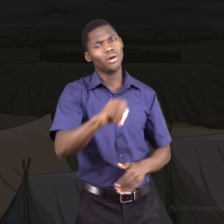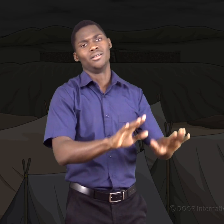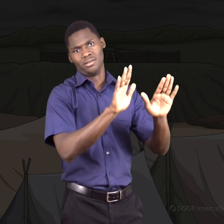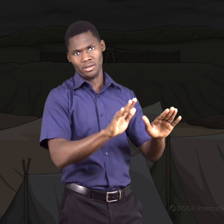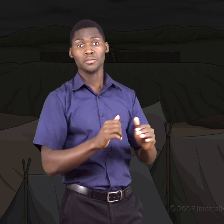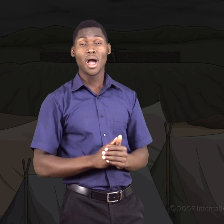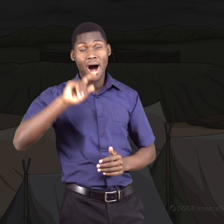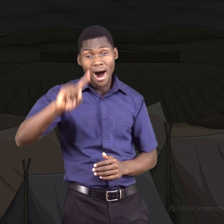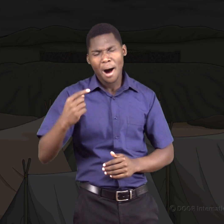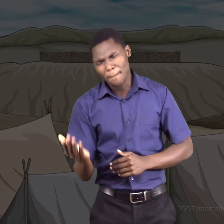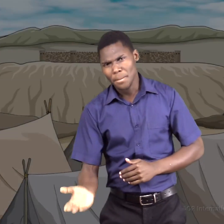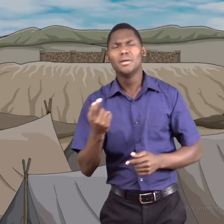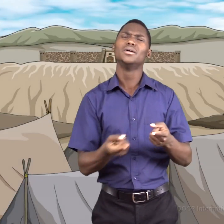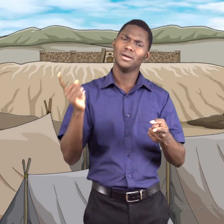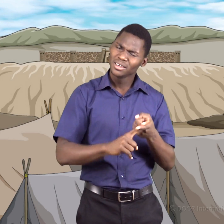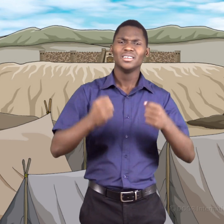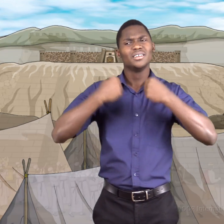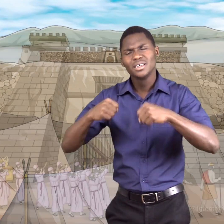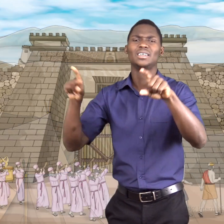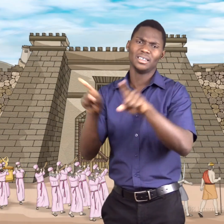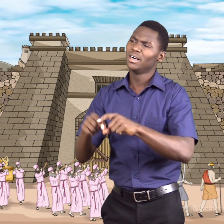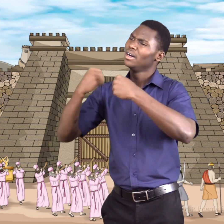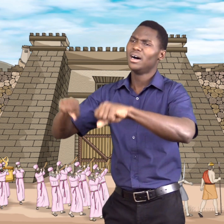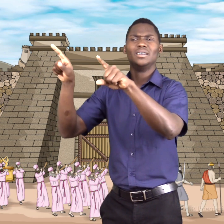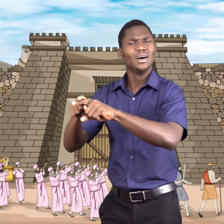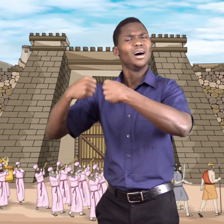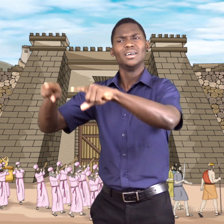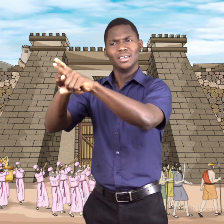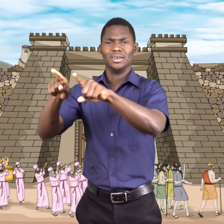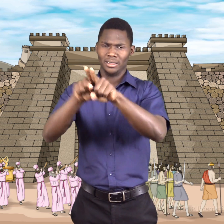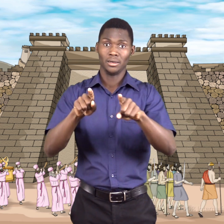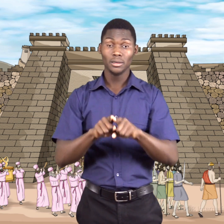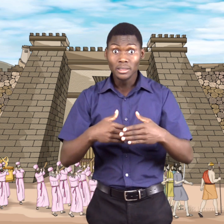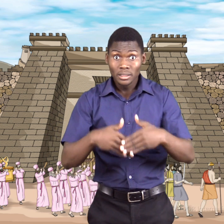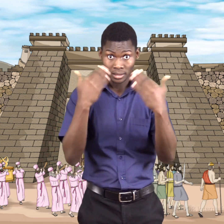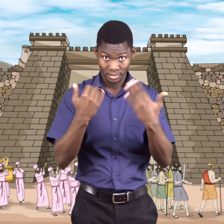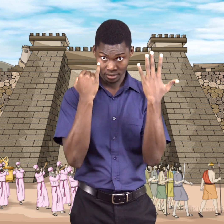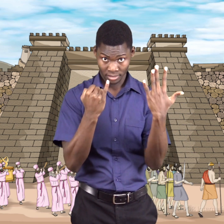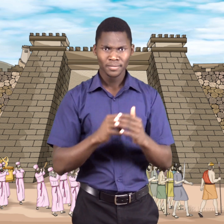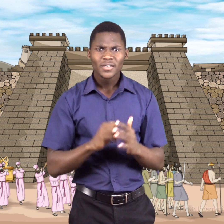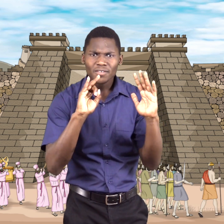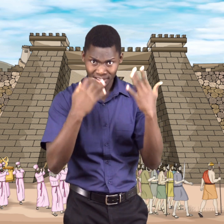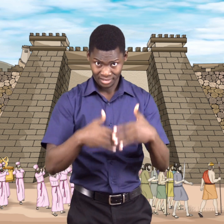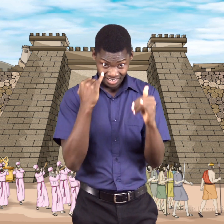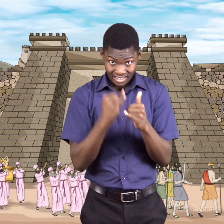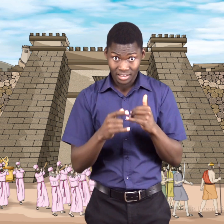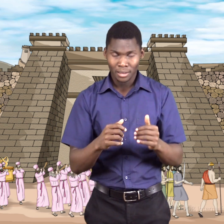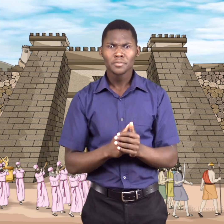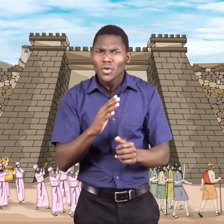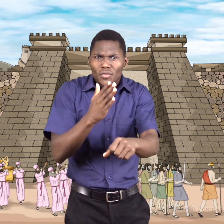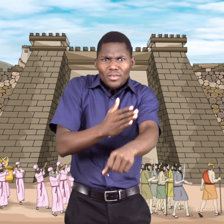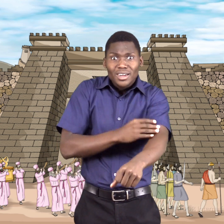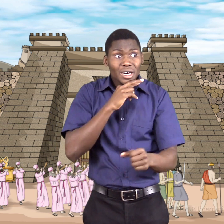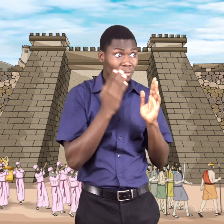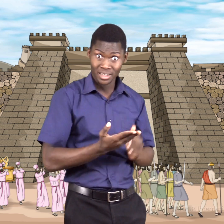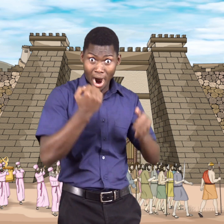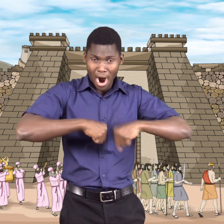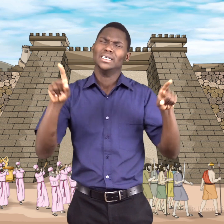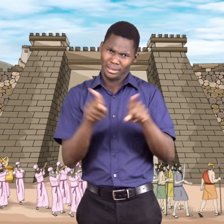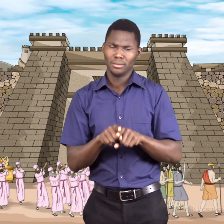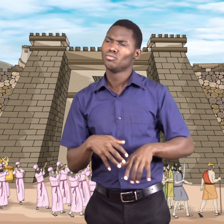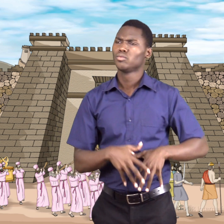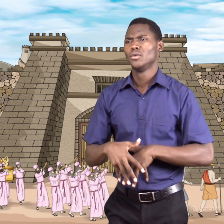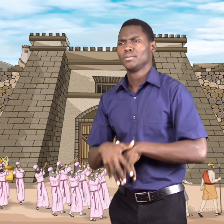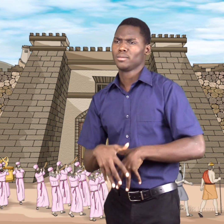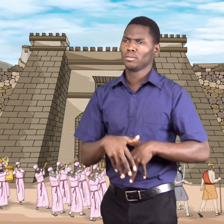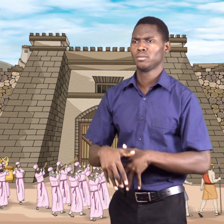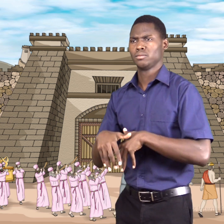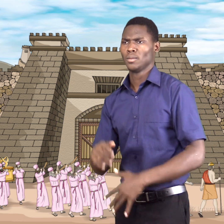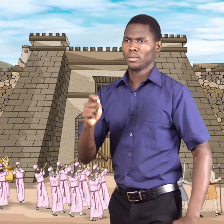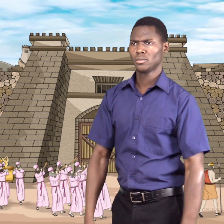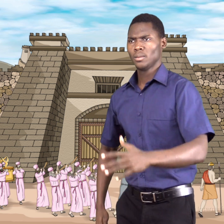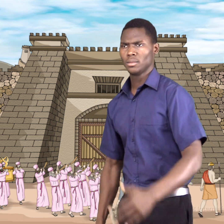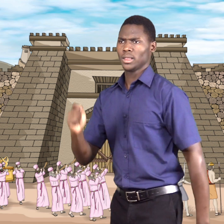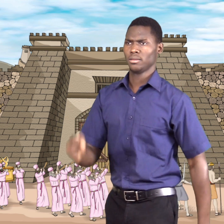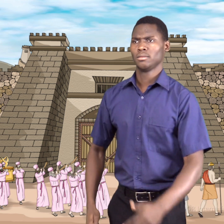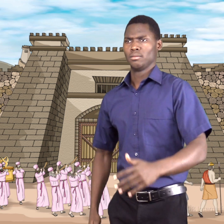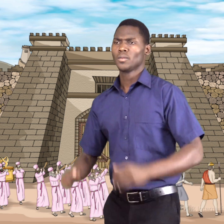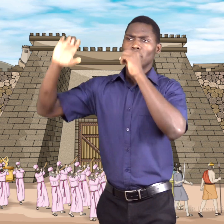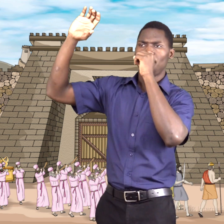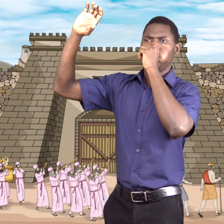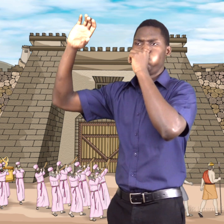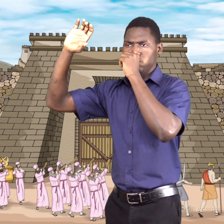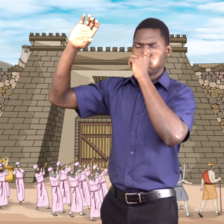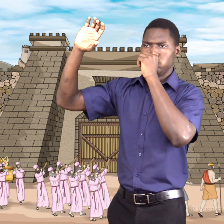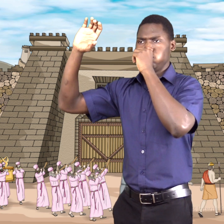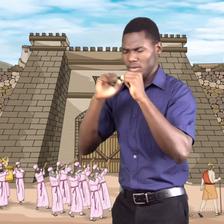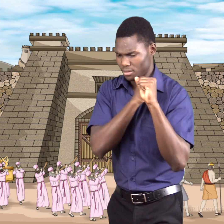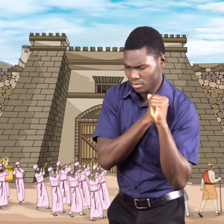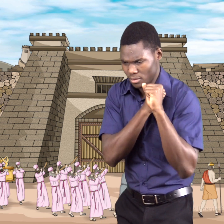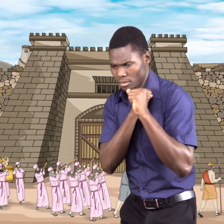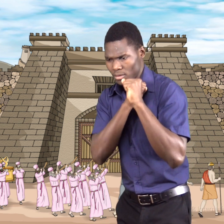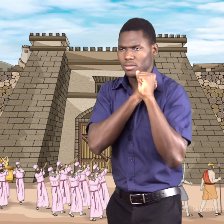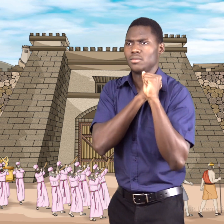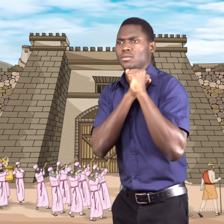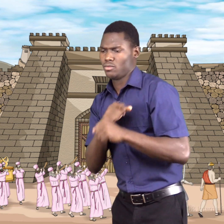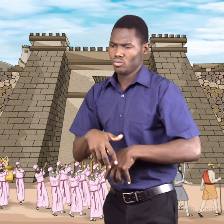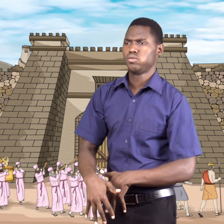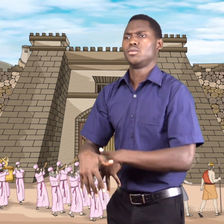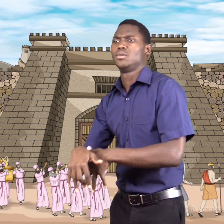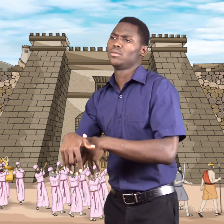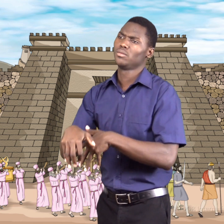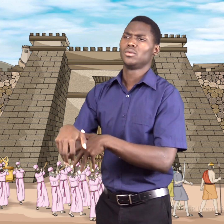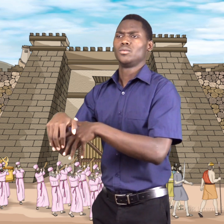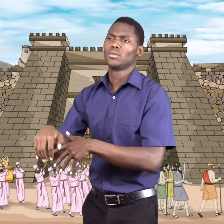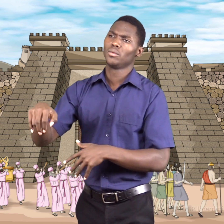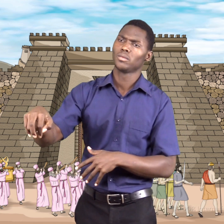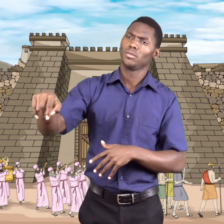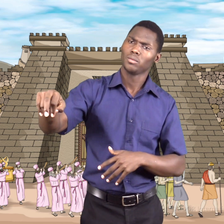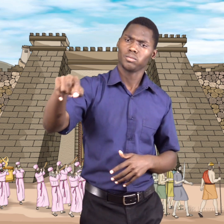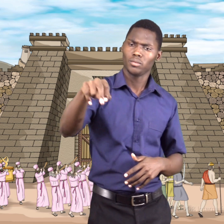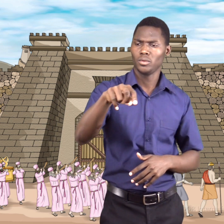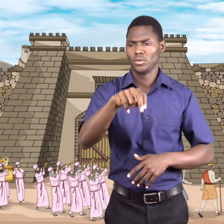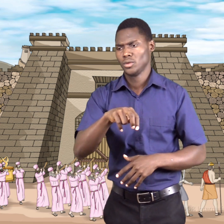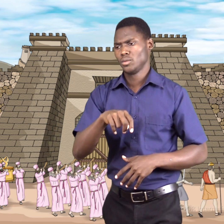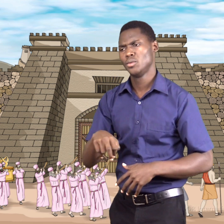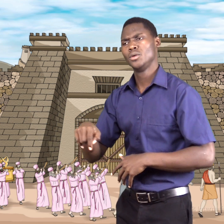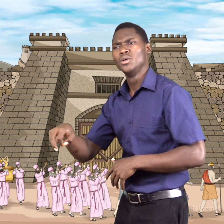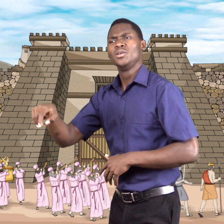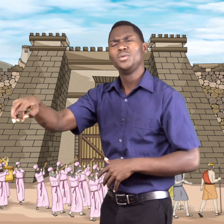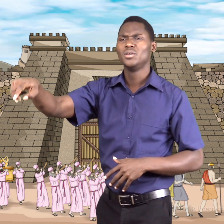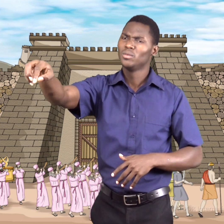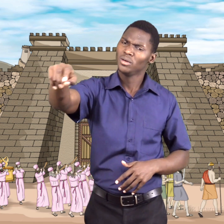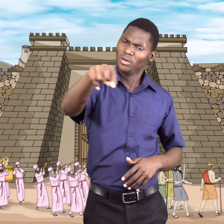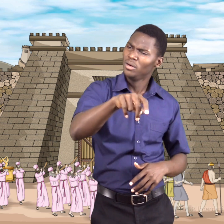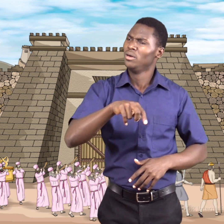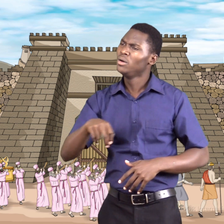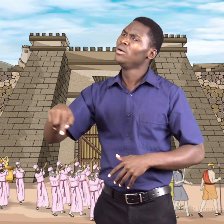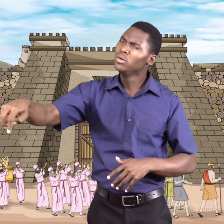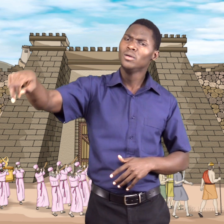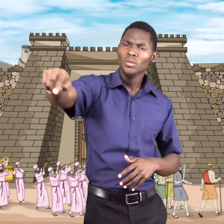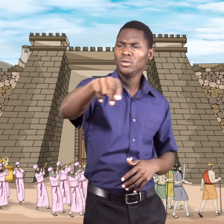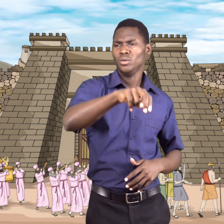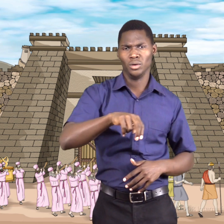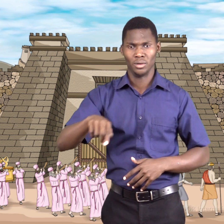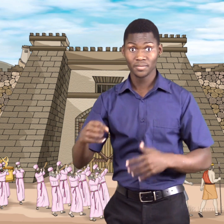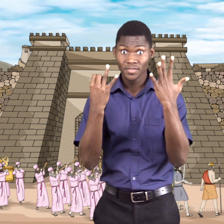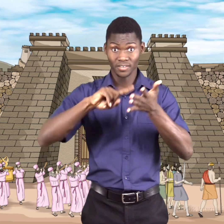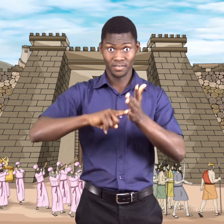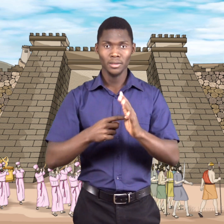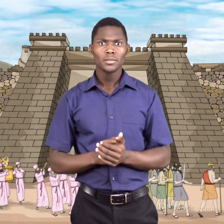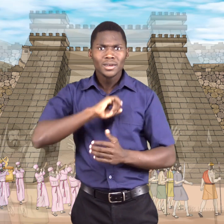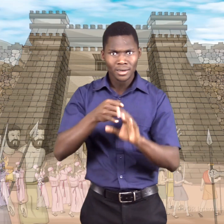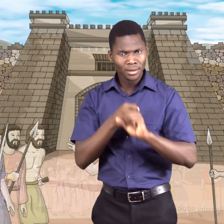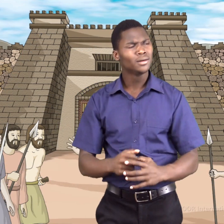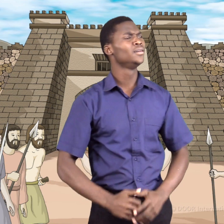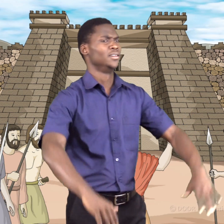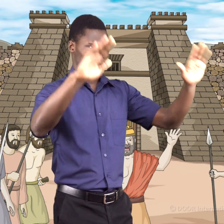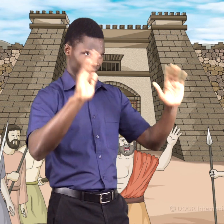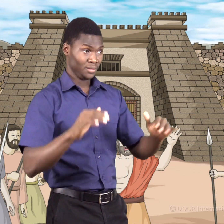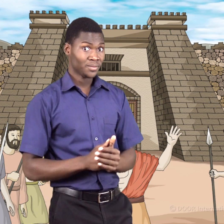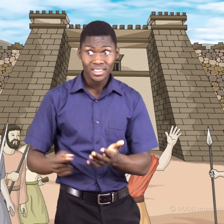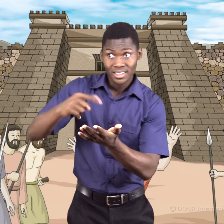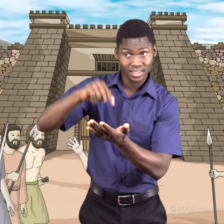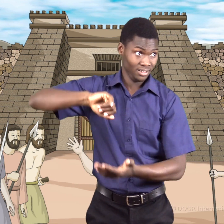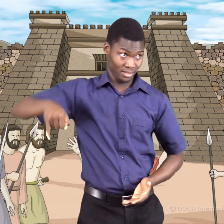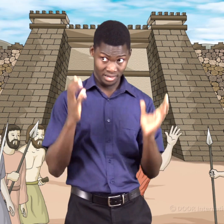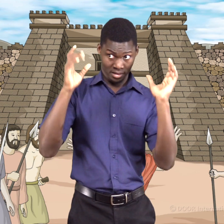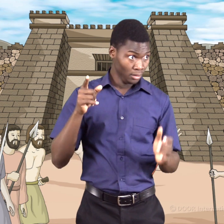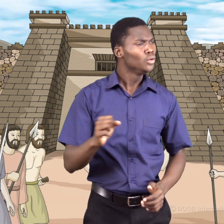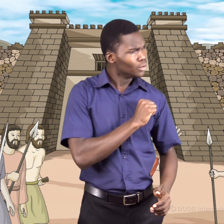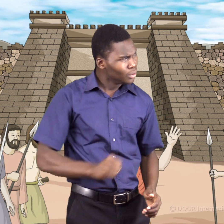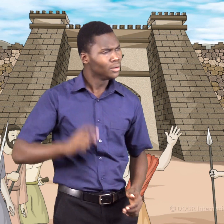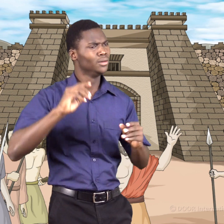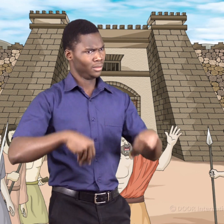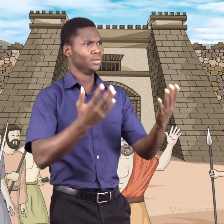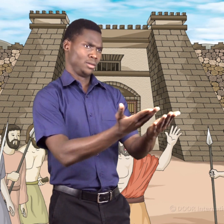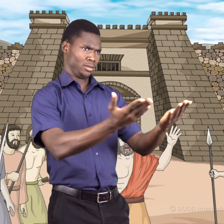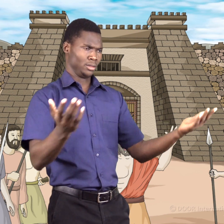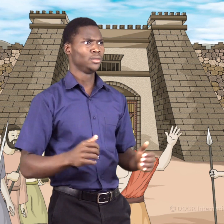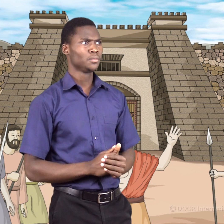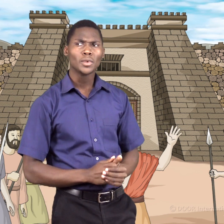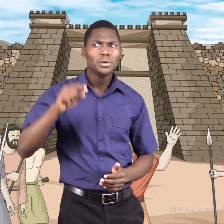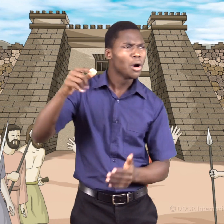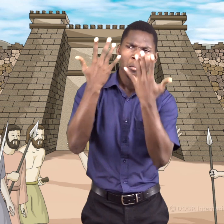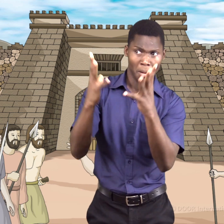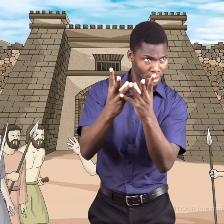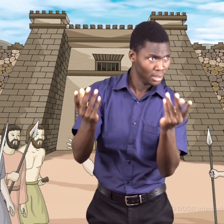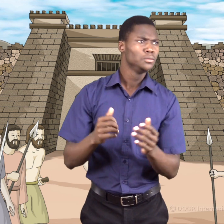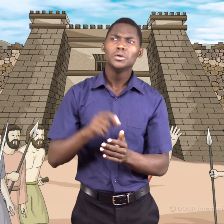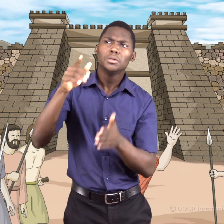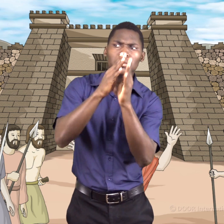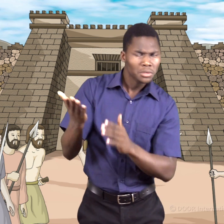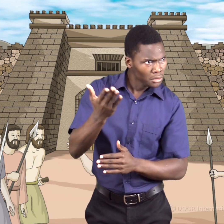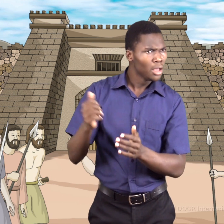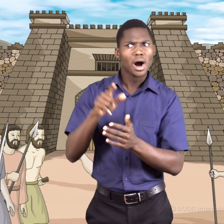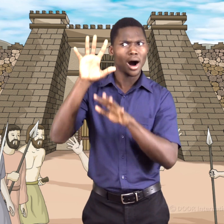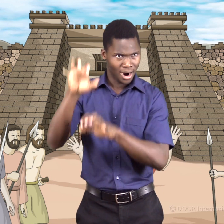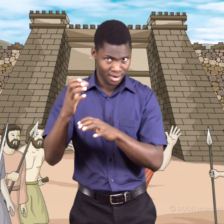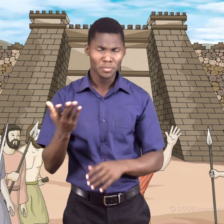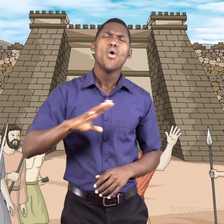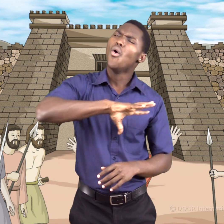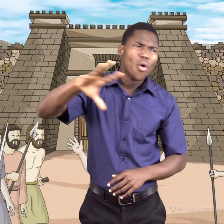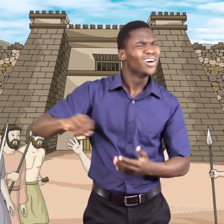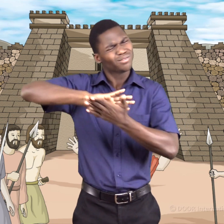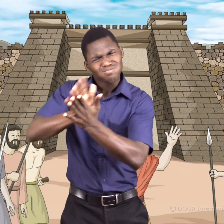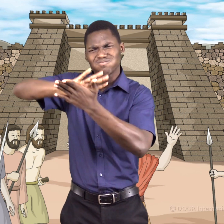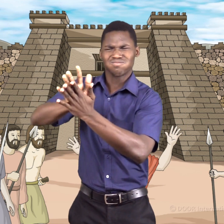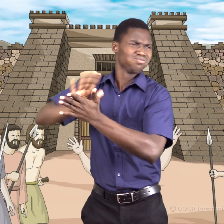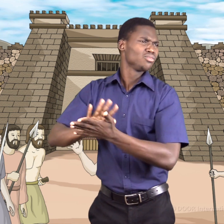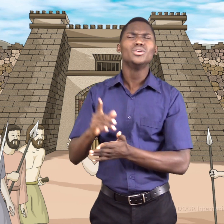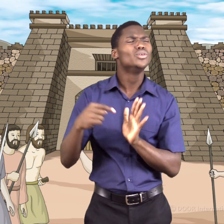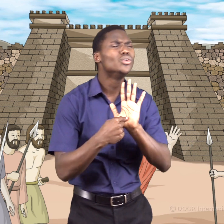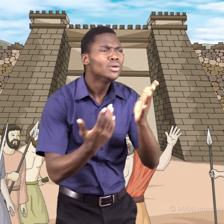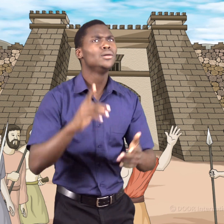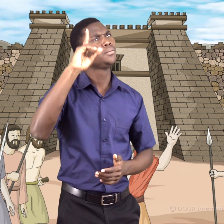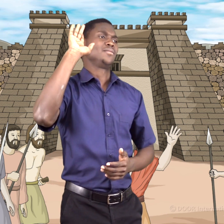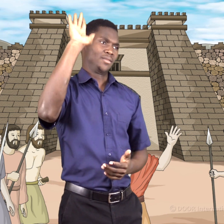Then on the seventh day, they got up at dawn and marched around the city seven times in the same manner. That was the only day they circled the city seven times. After the seventh time around, the priests blew the horns, and Joshua commanded the people, “Shout! For the LORD has given you the city!